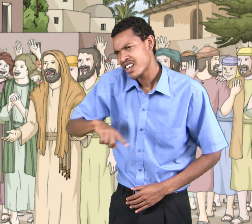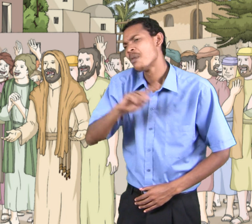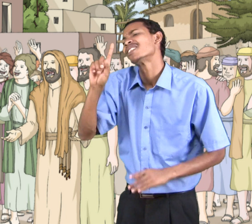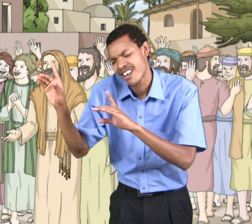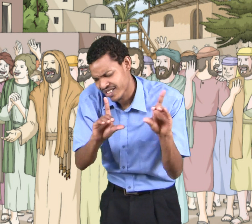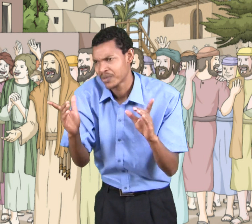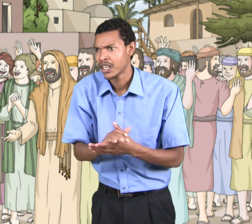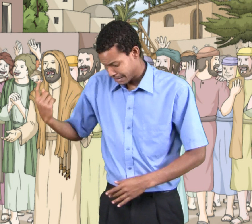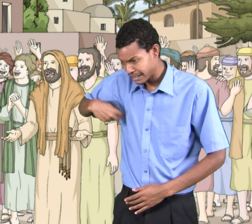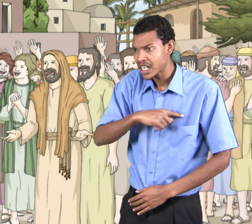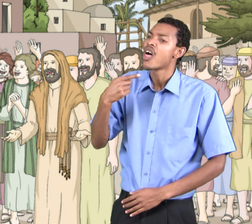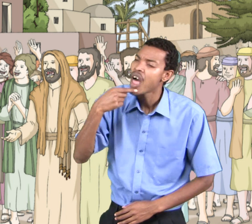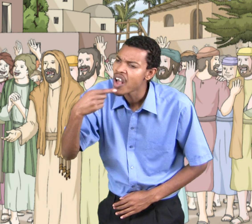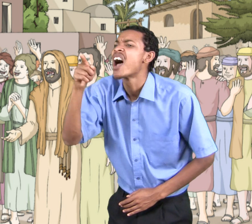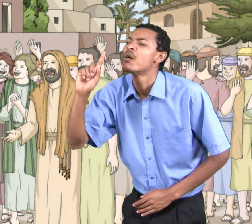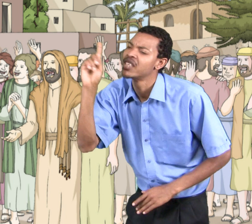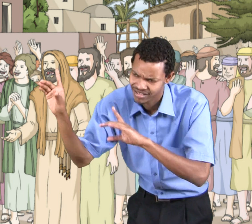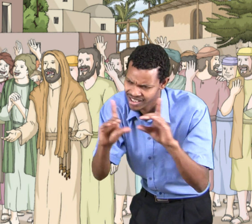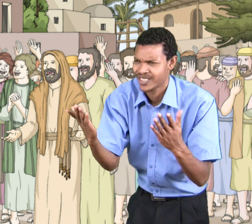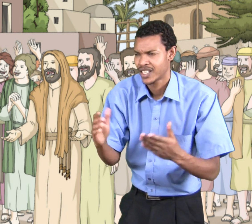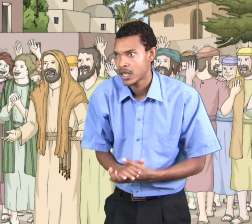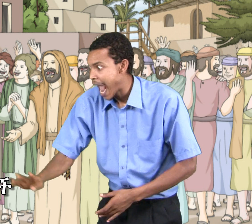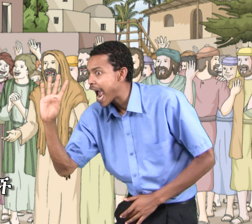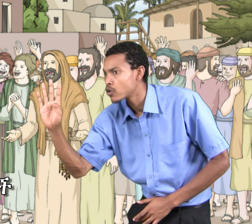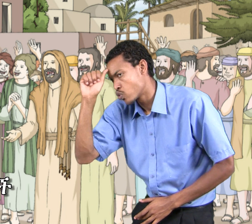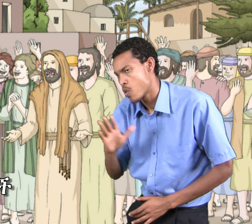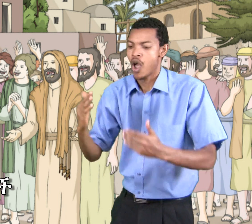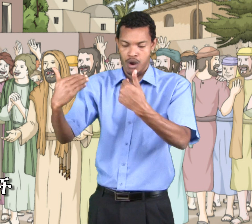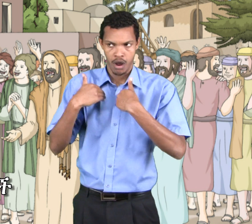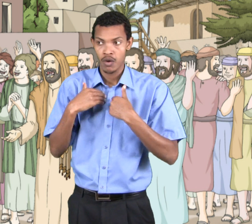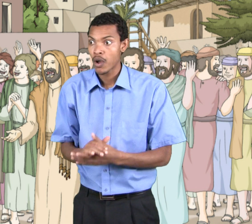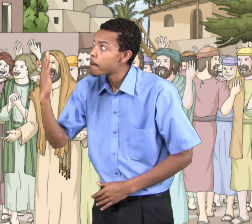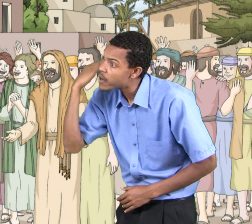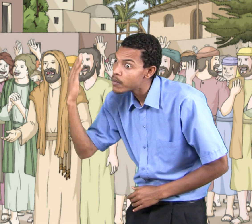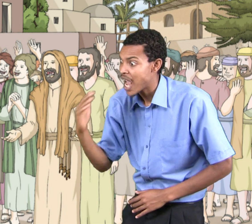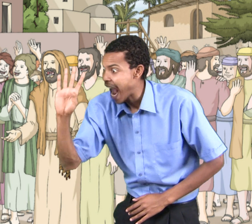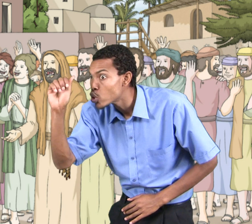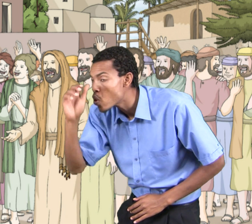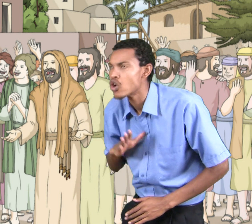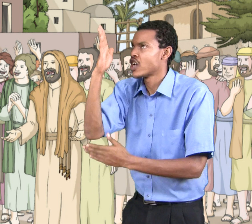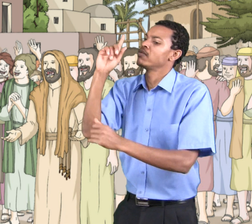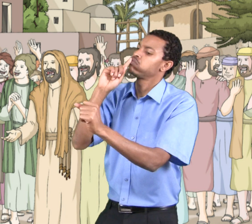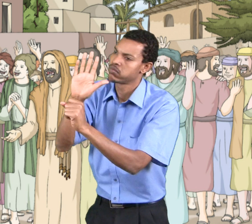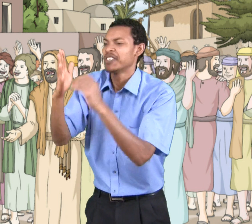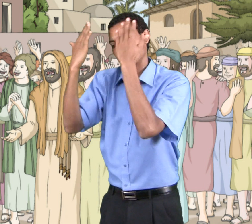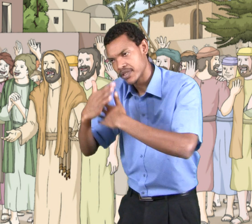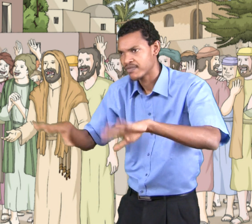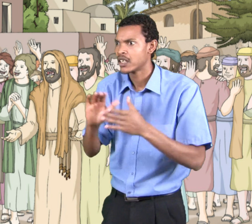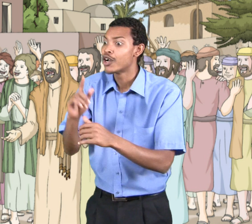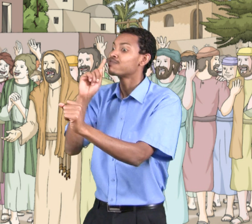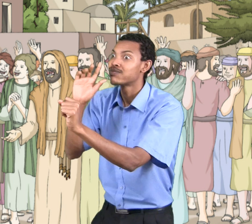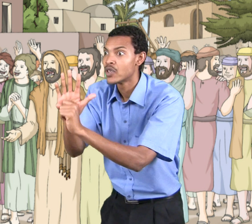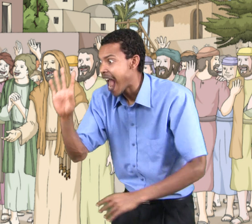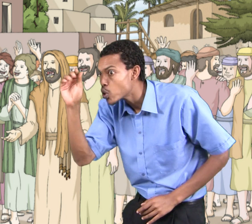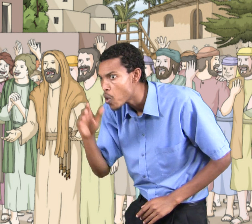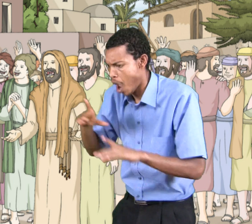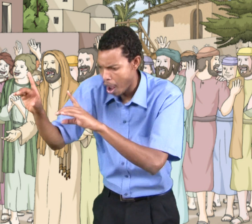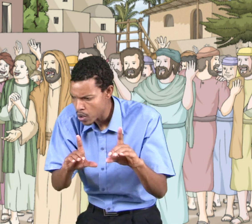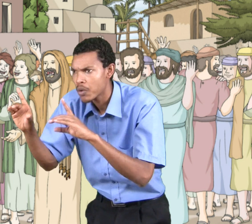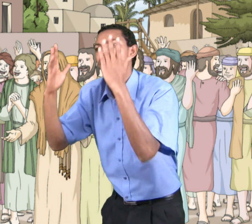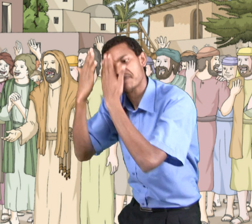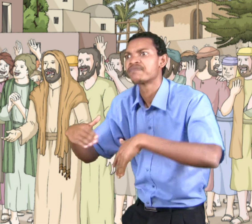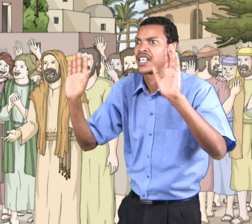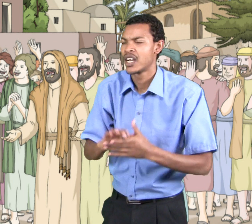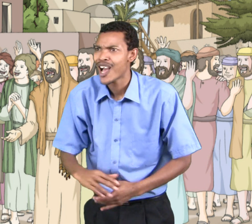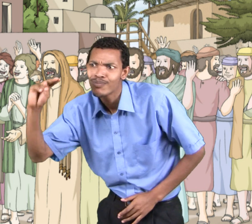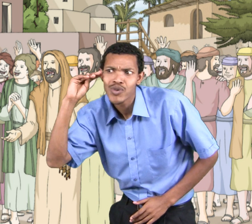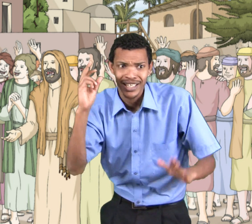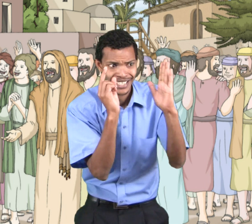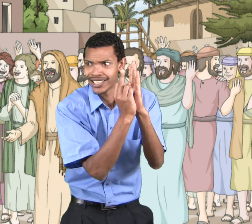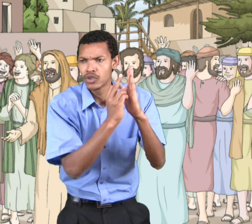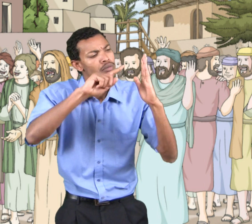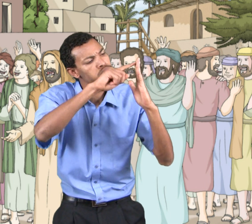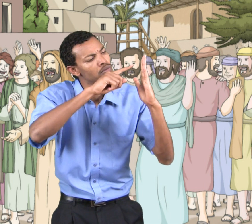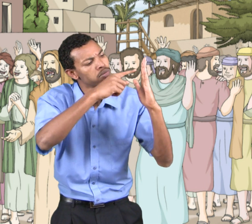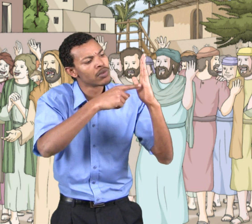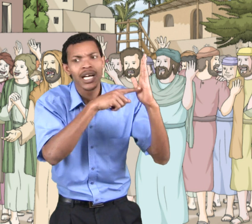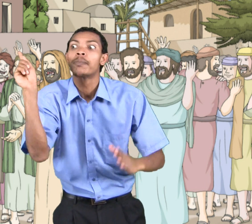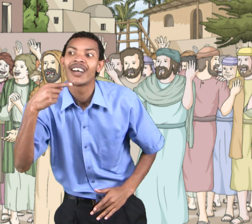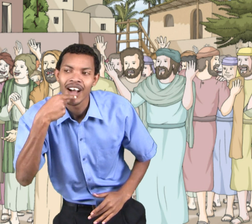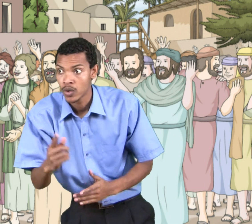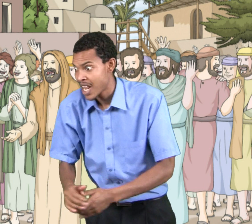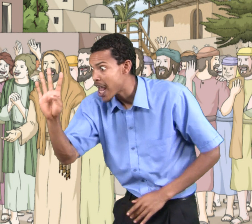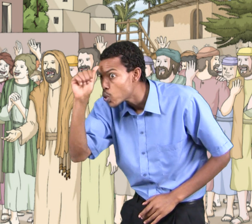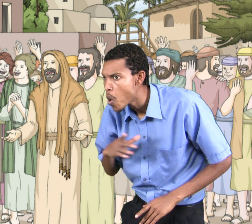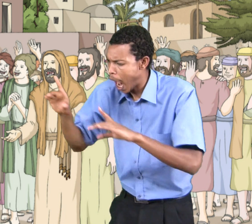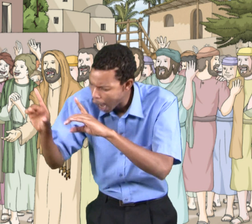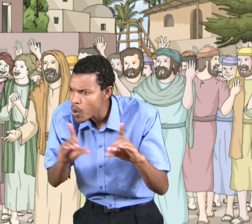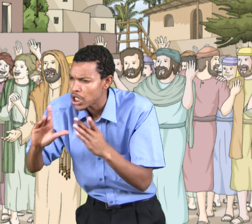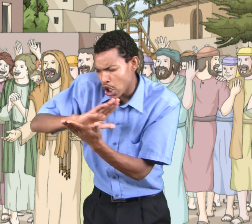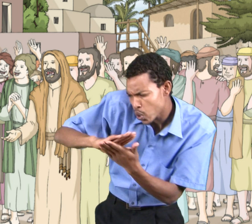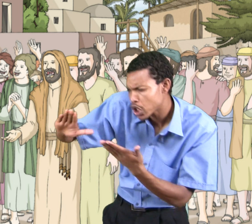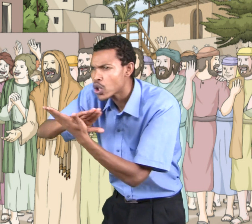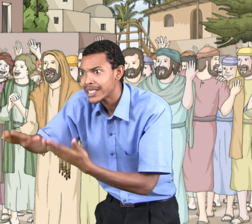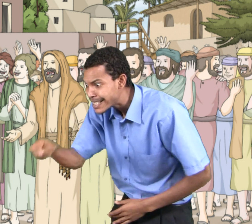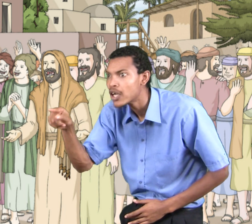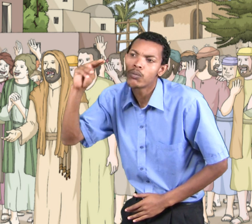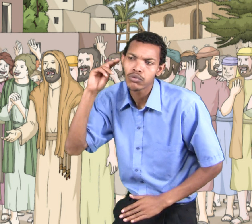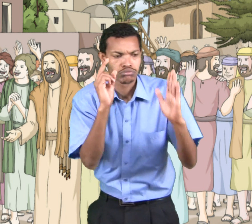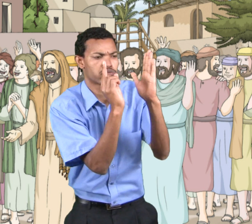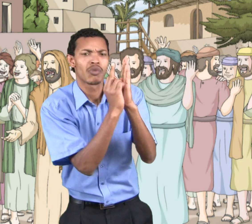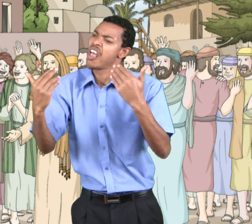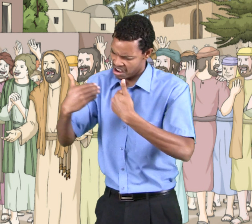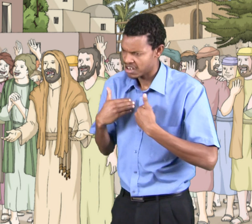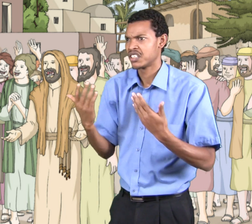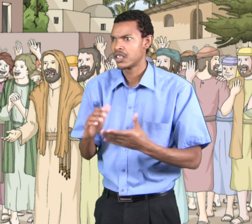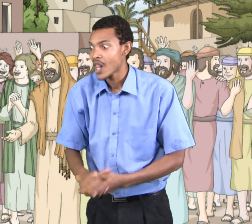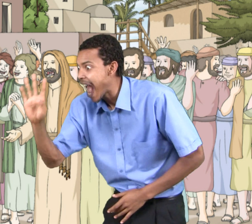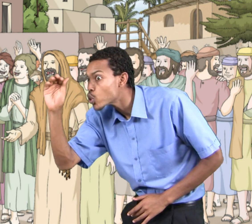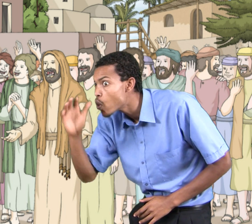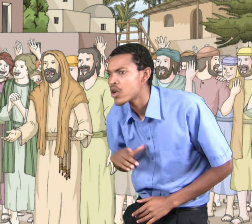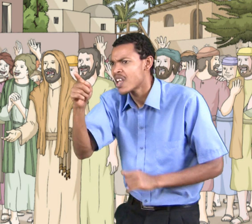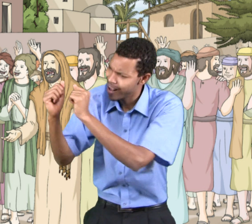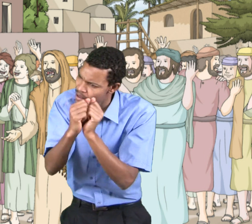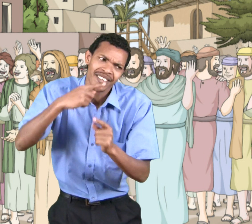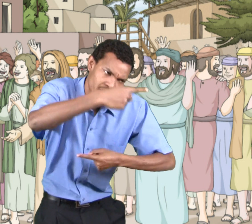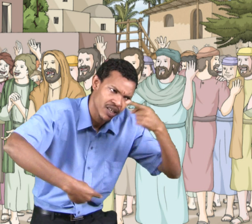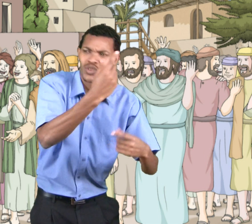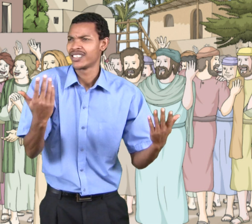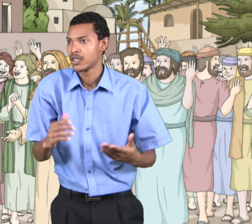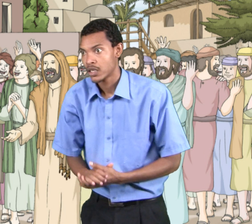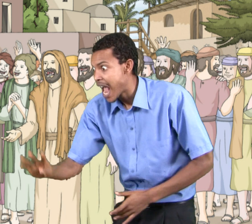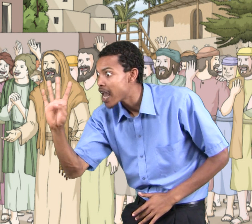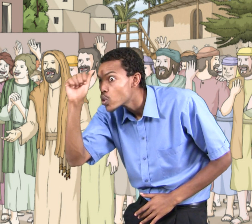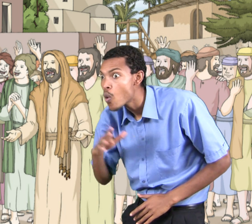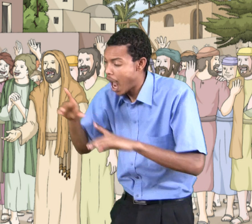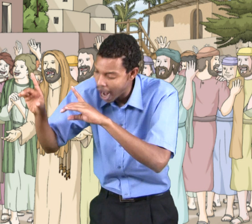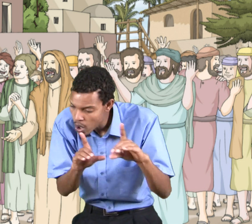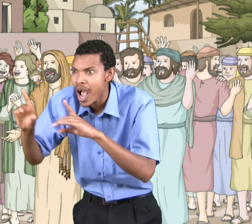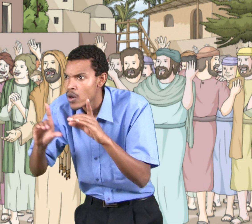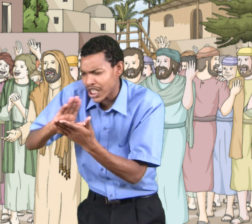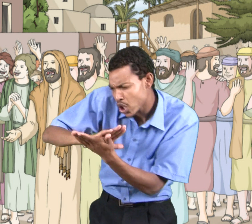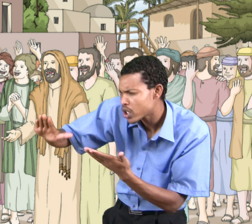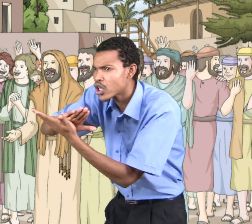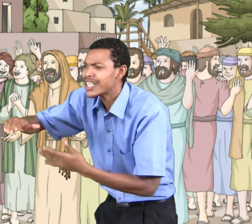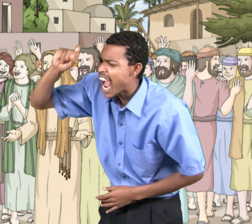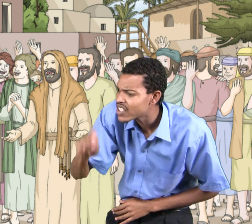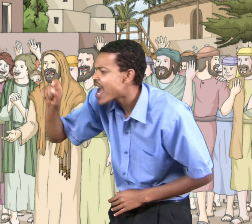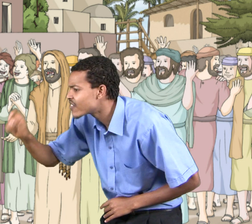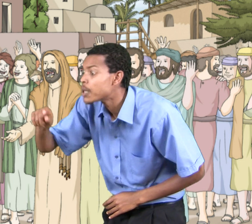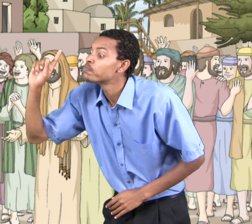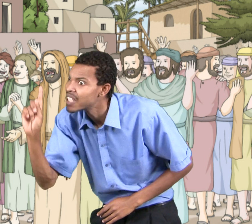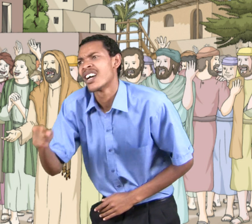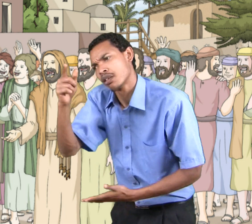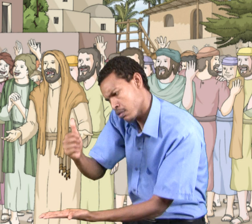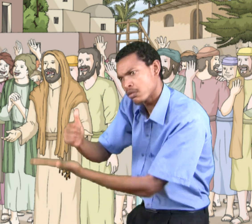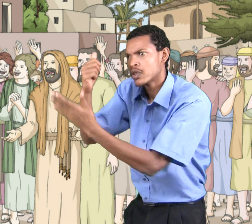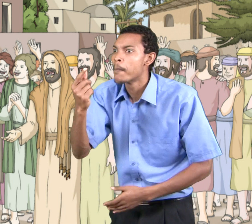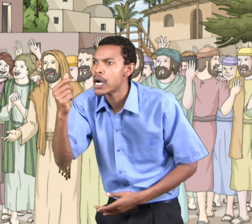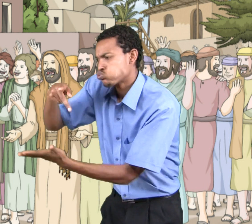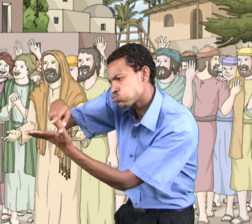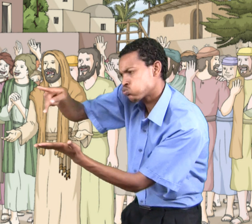They will certainly hear that you have come. Therefore do what we advise you. There are four men with us who have taken a vow.